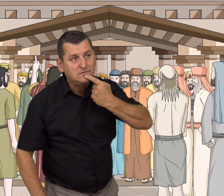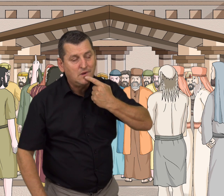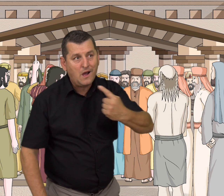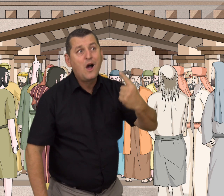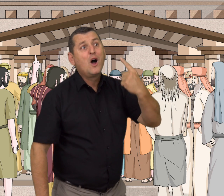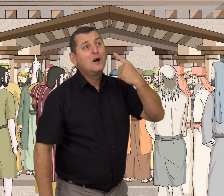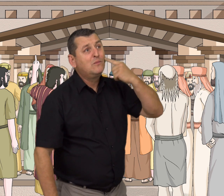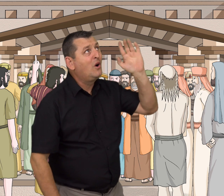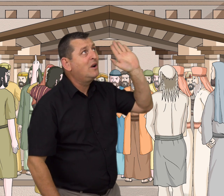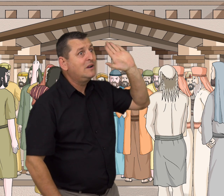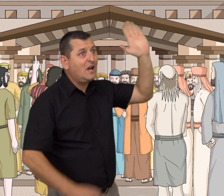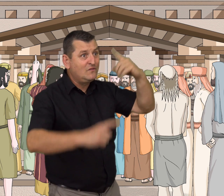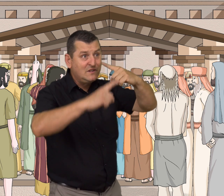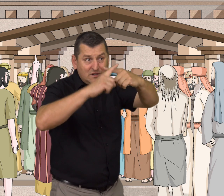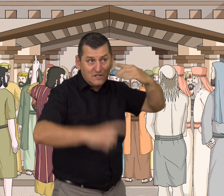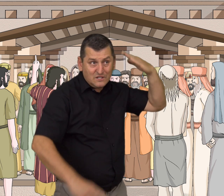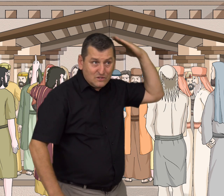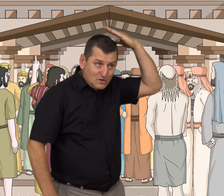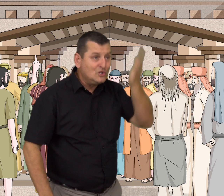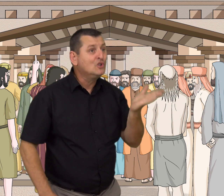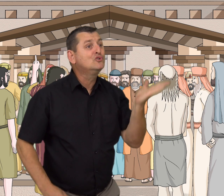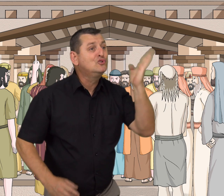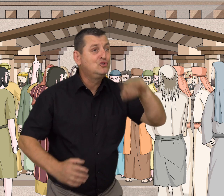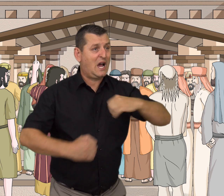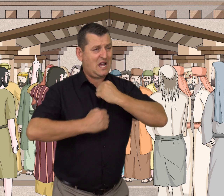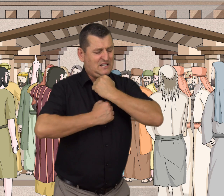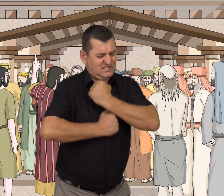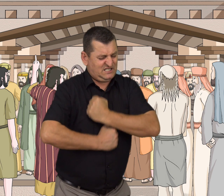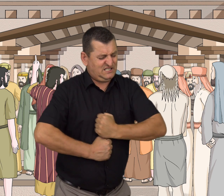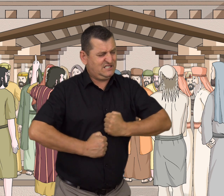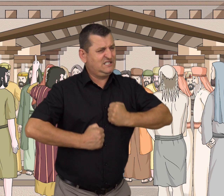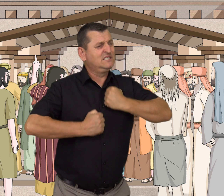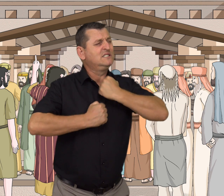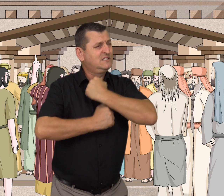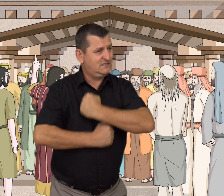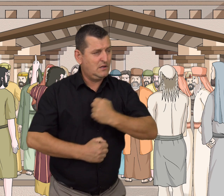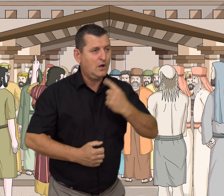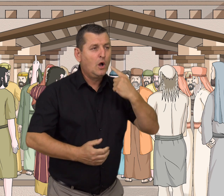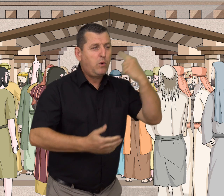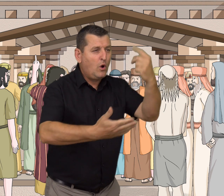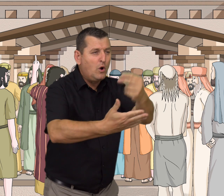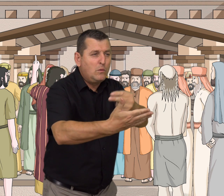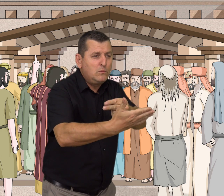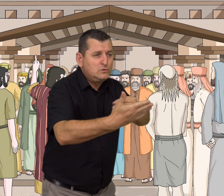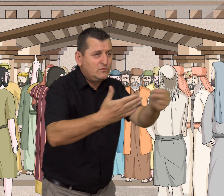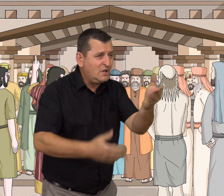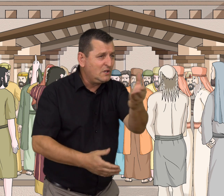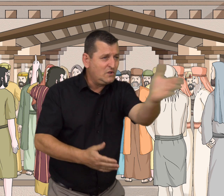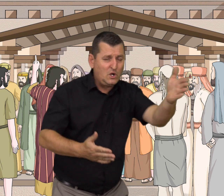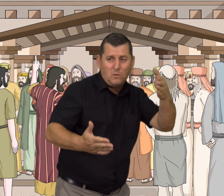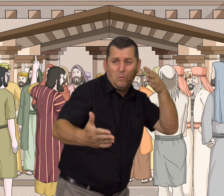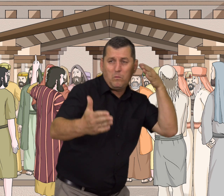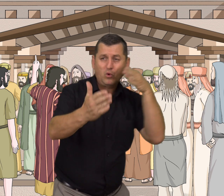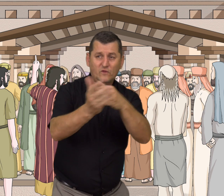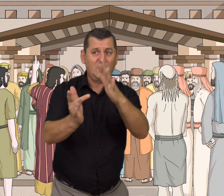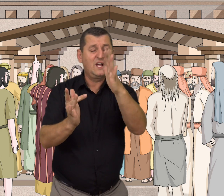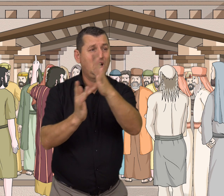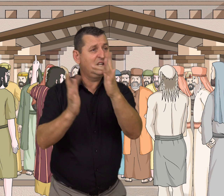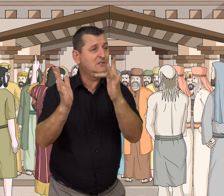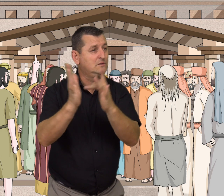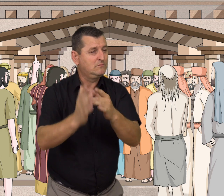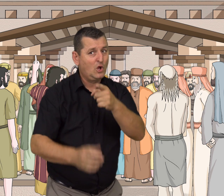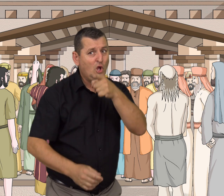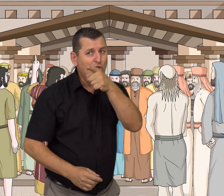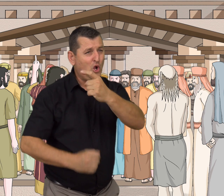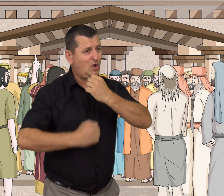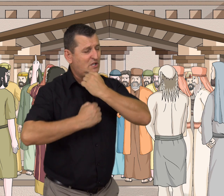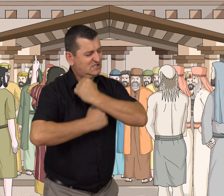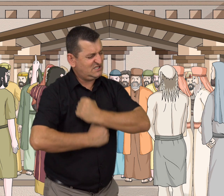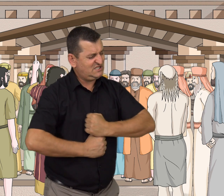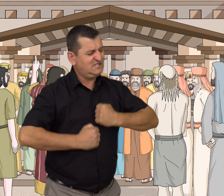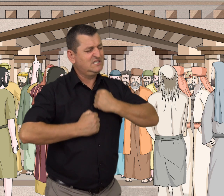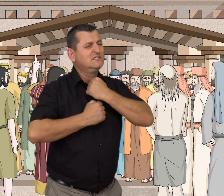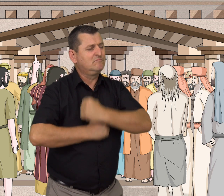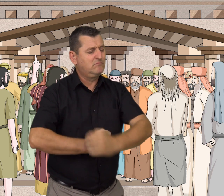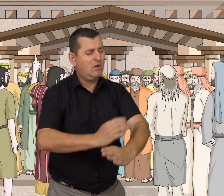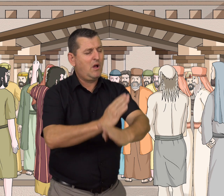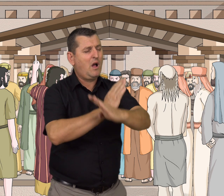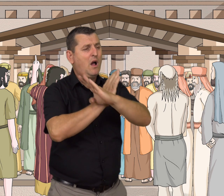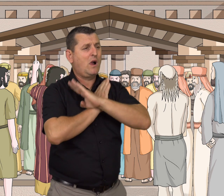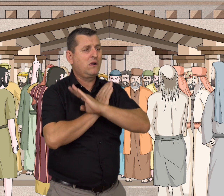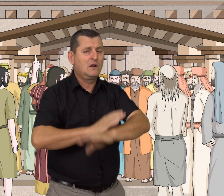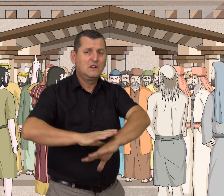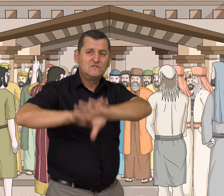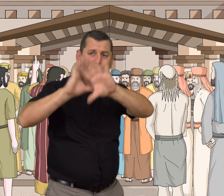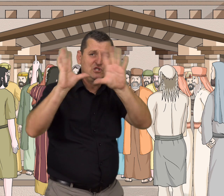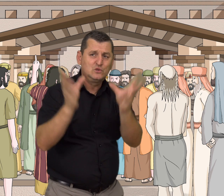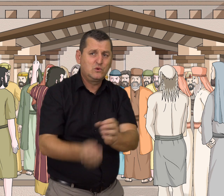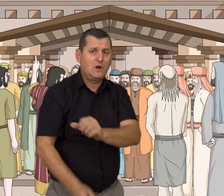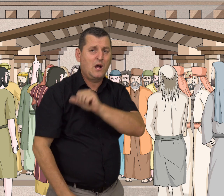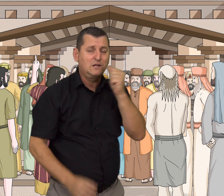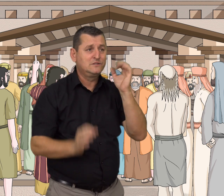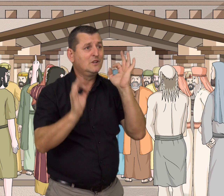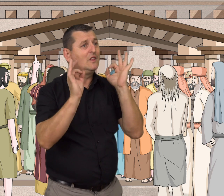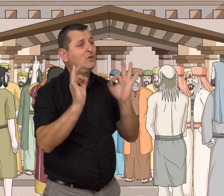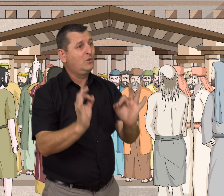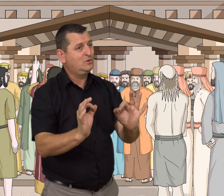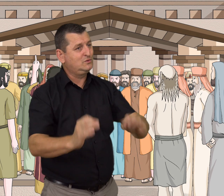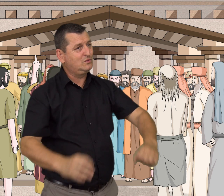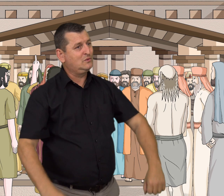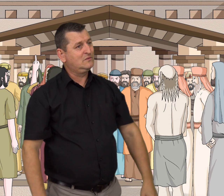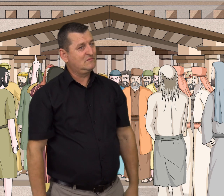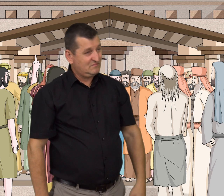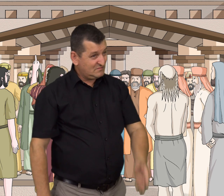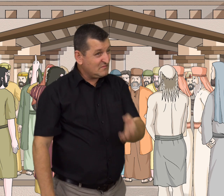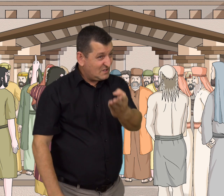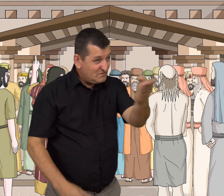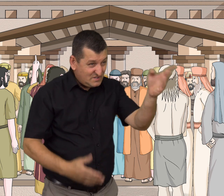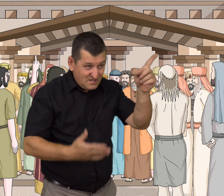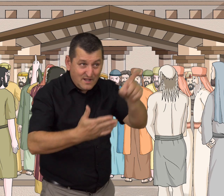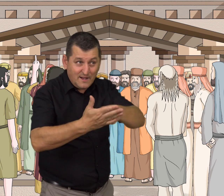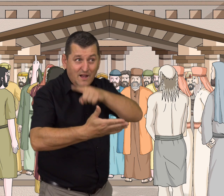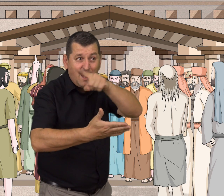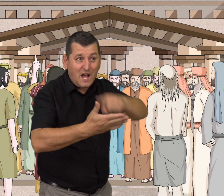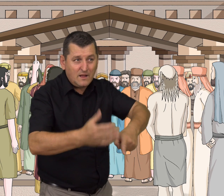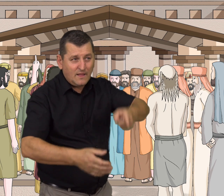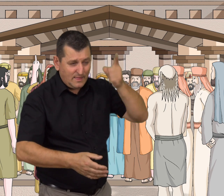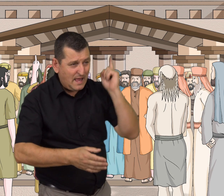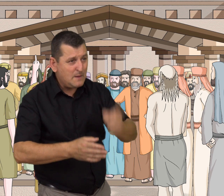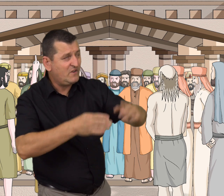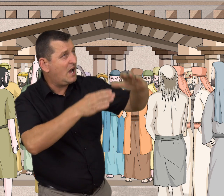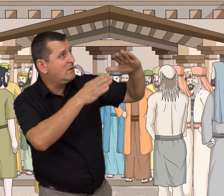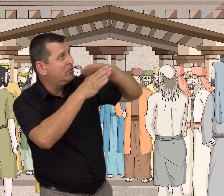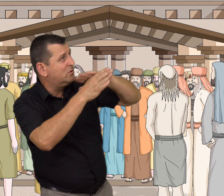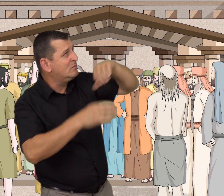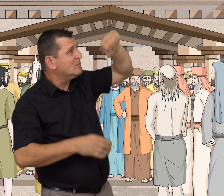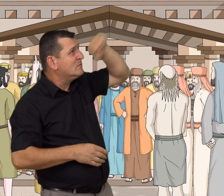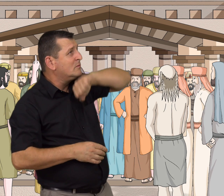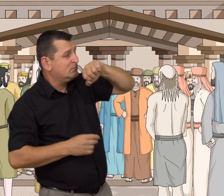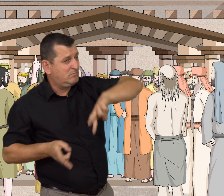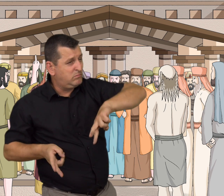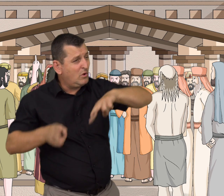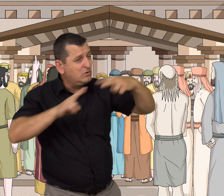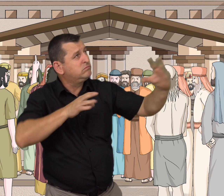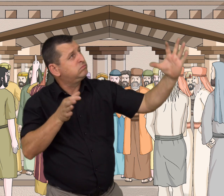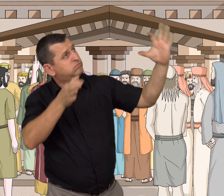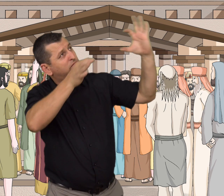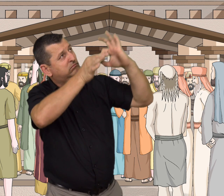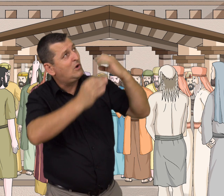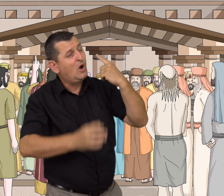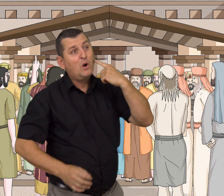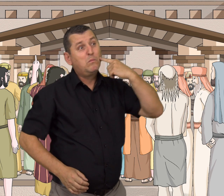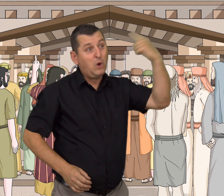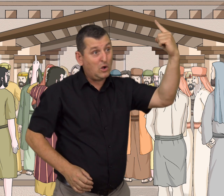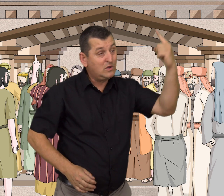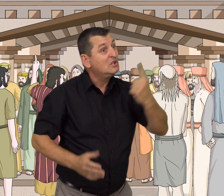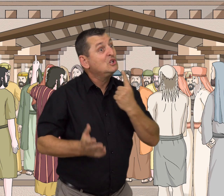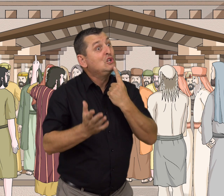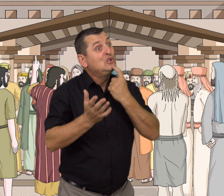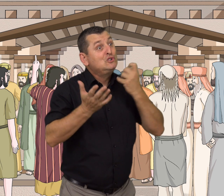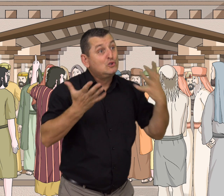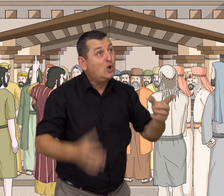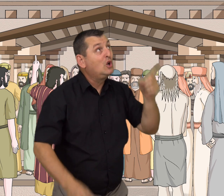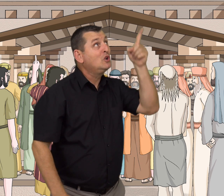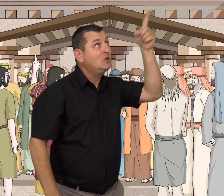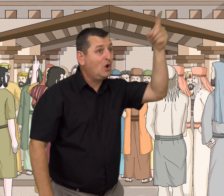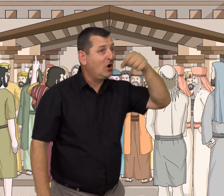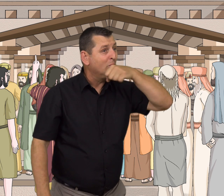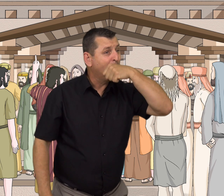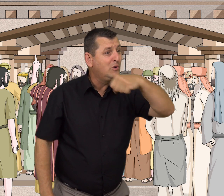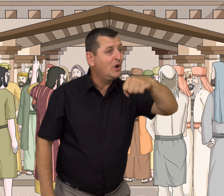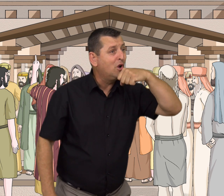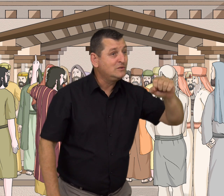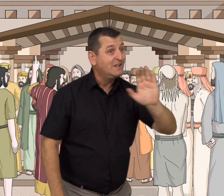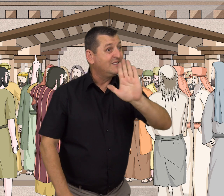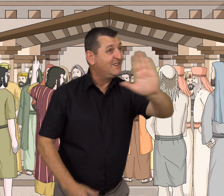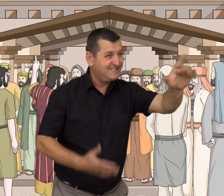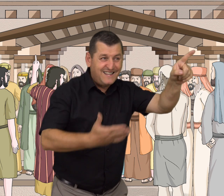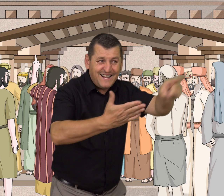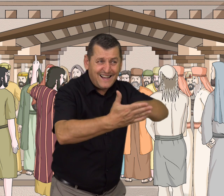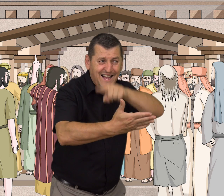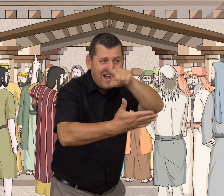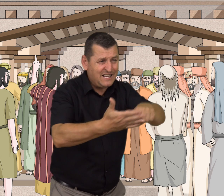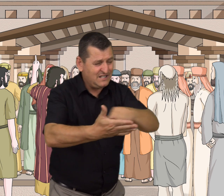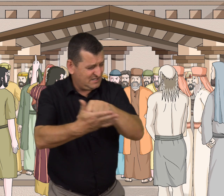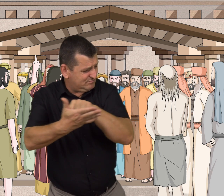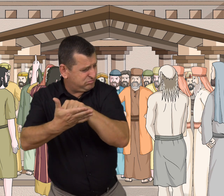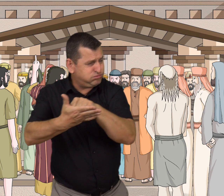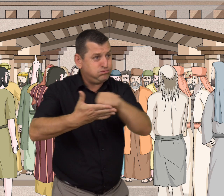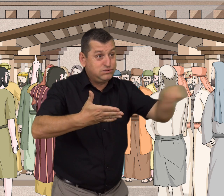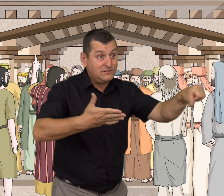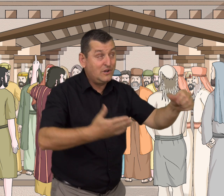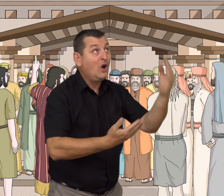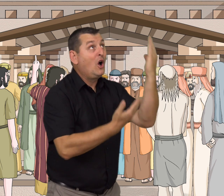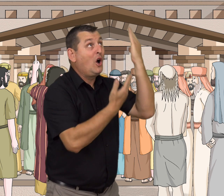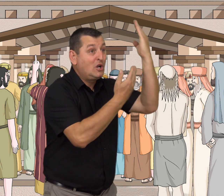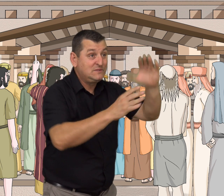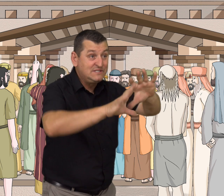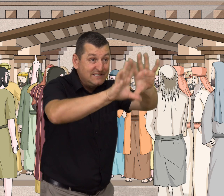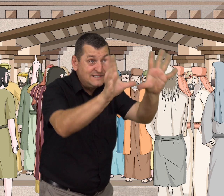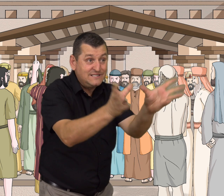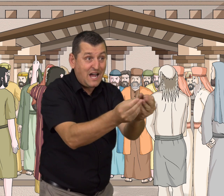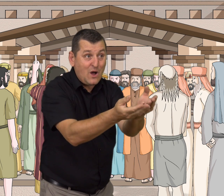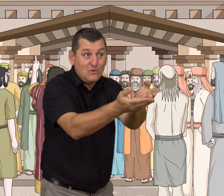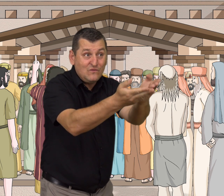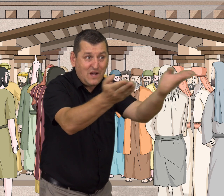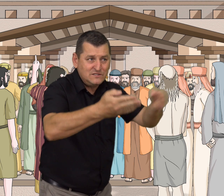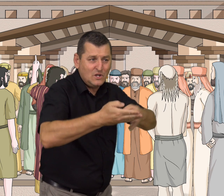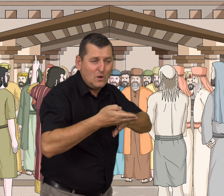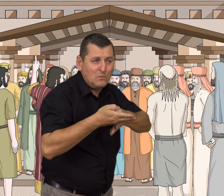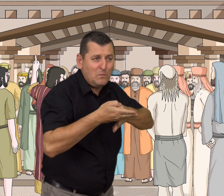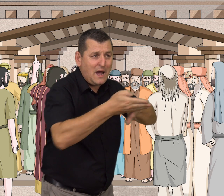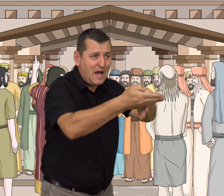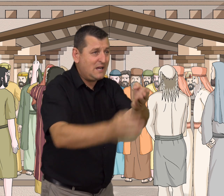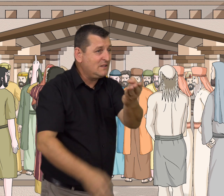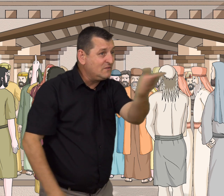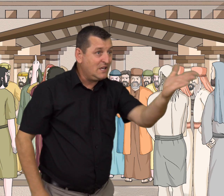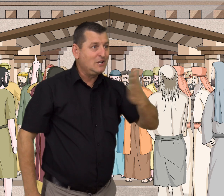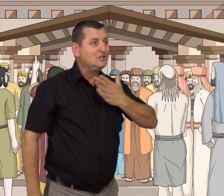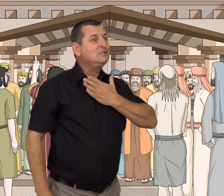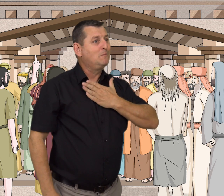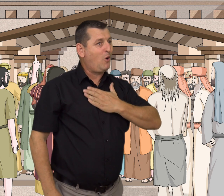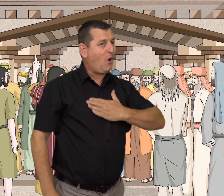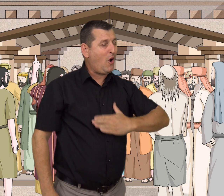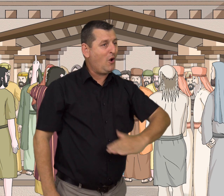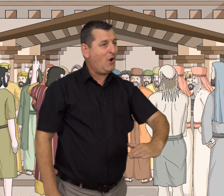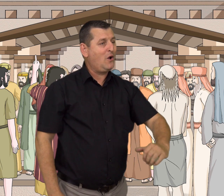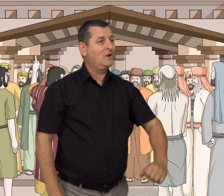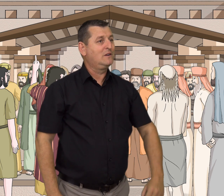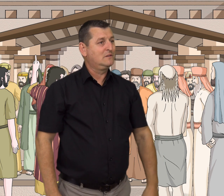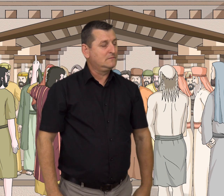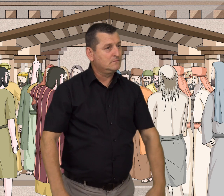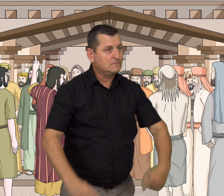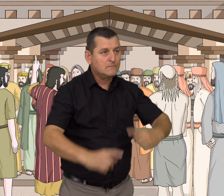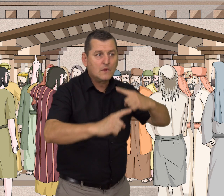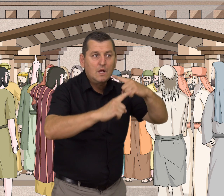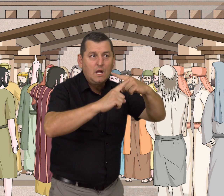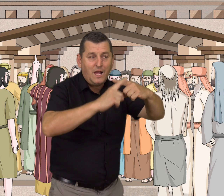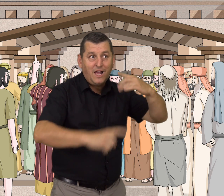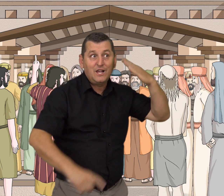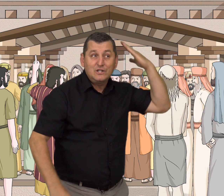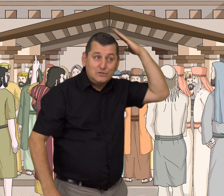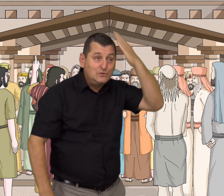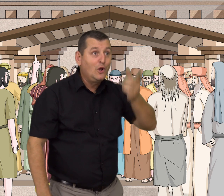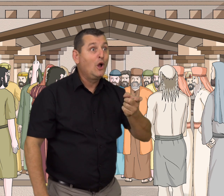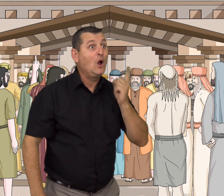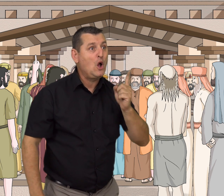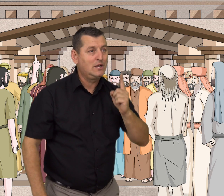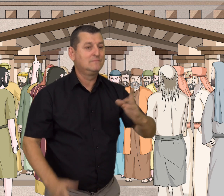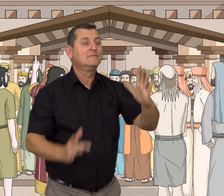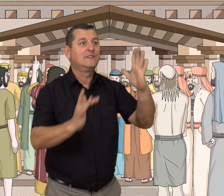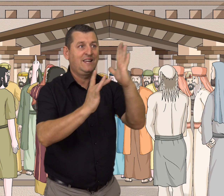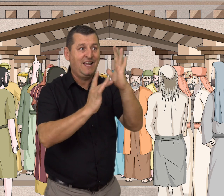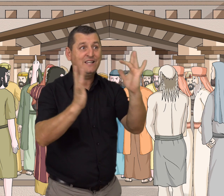But in this way God has fulfilled what He foretold through all the prophets, saying that His Christ would suffer.